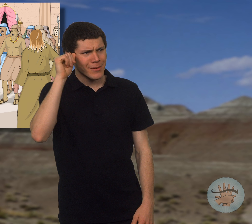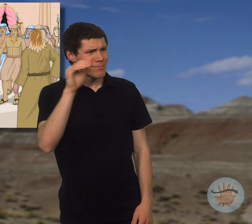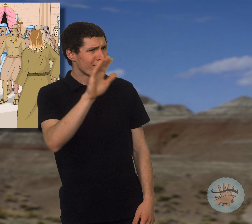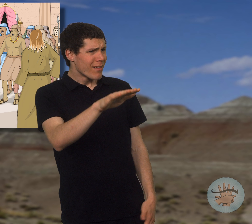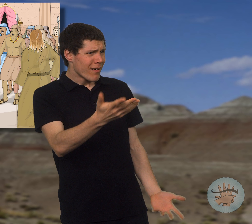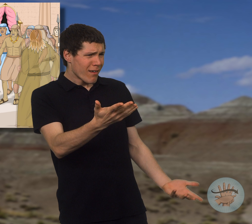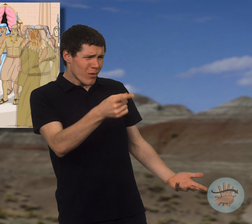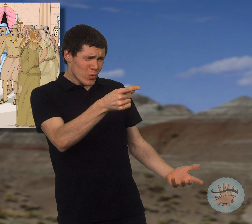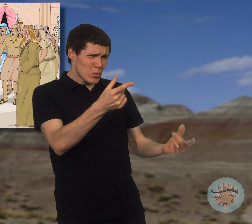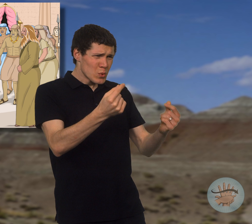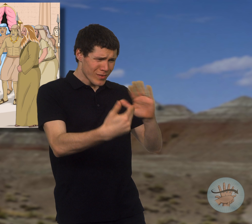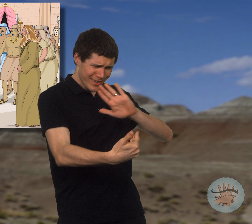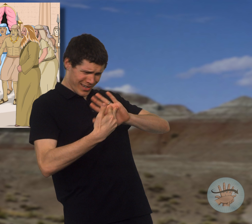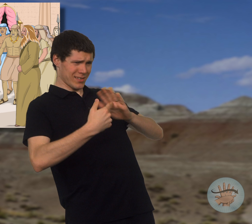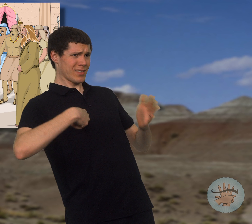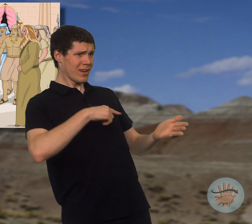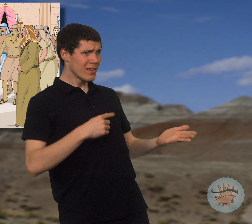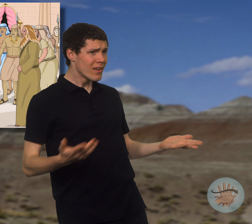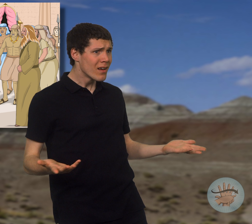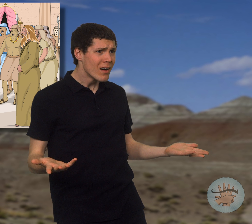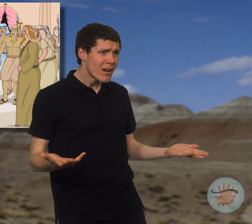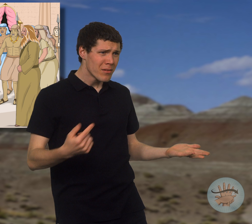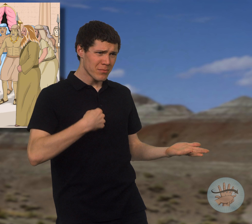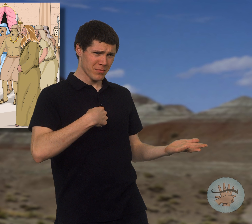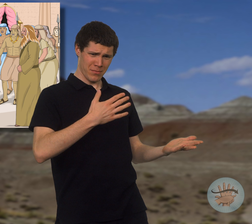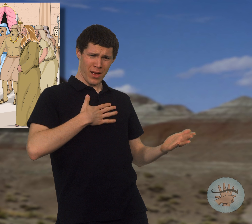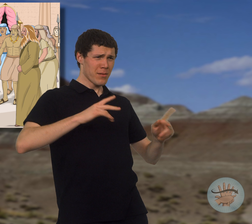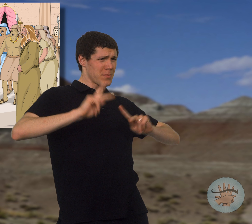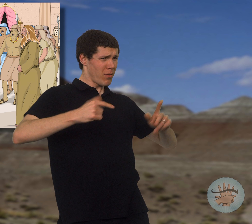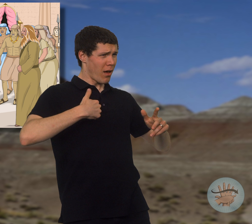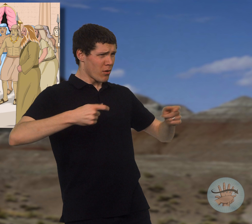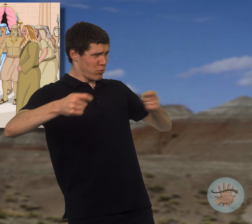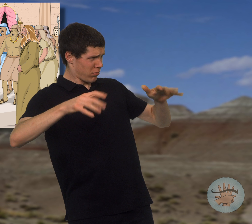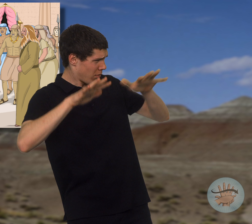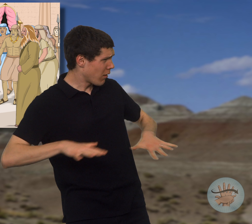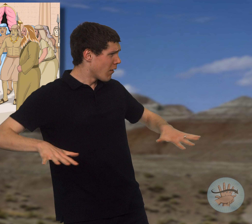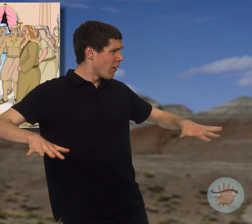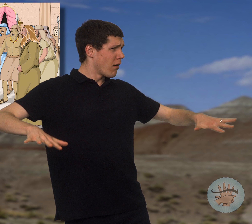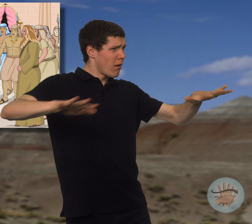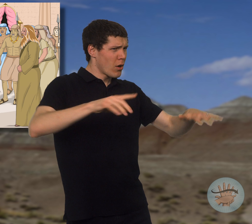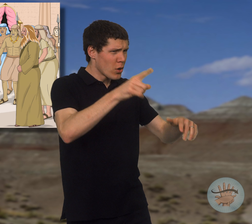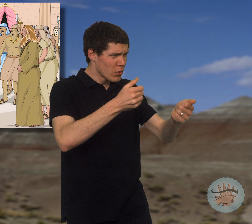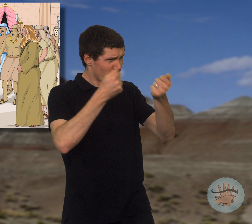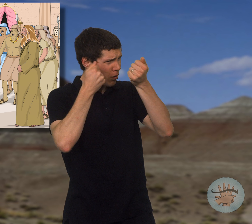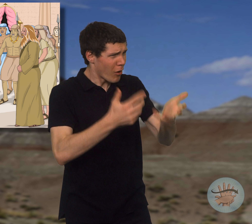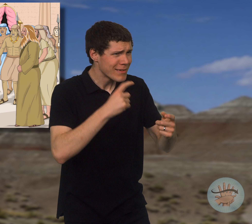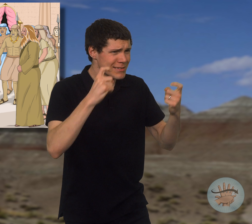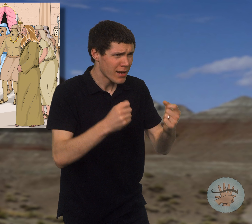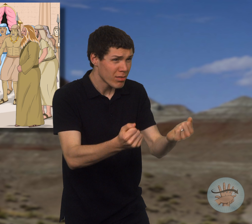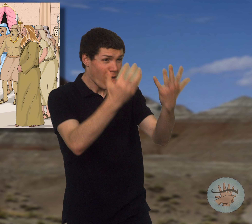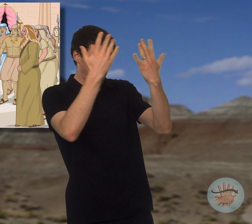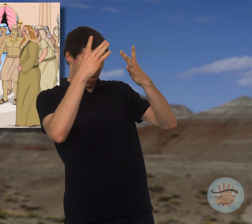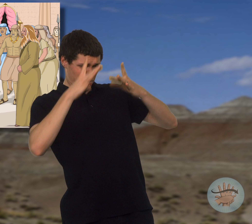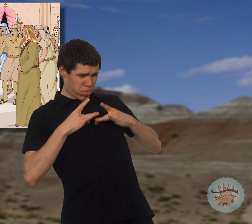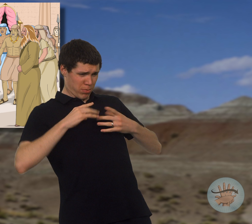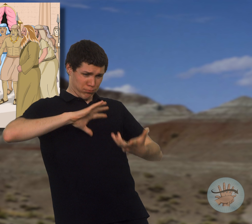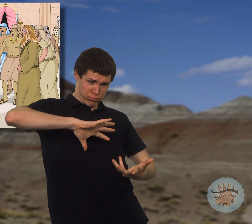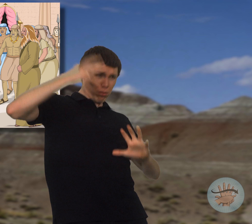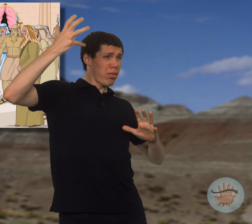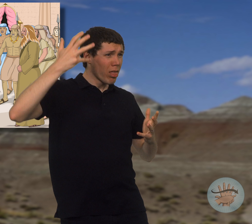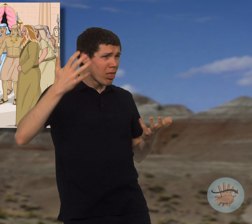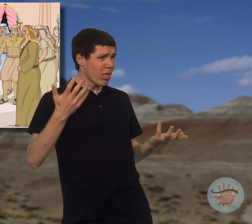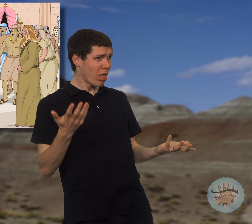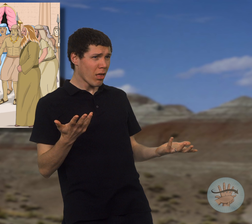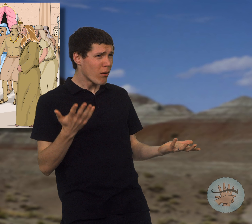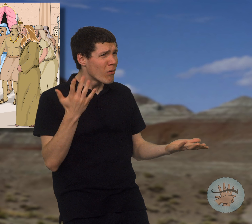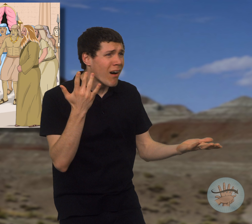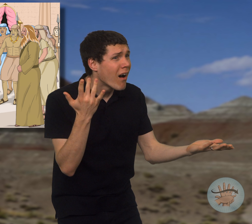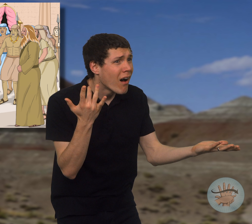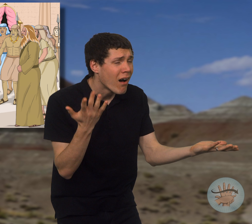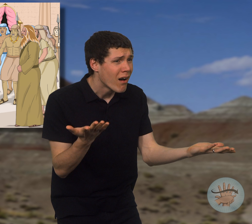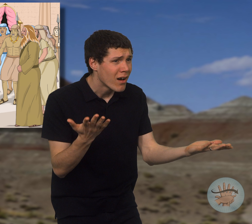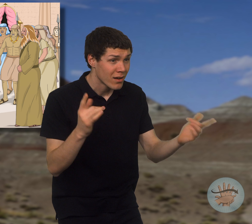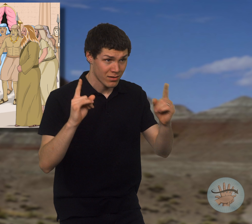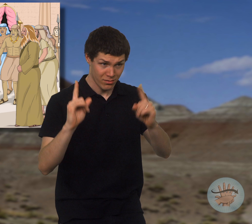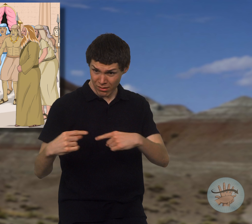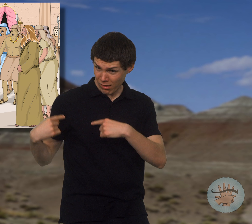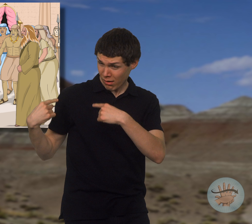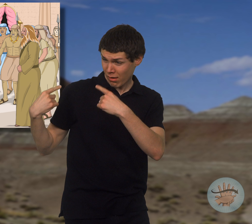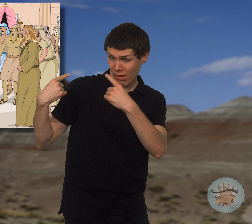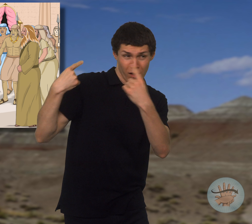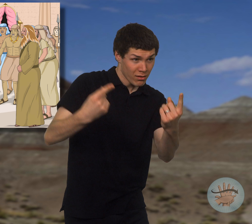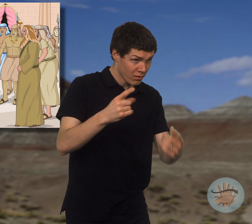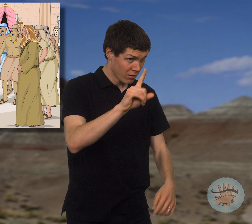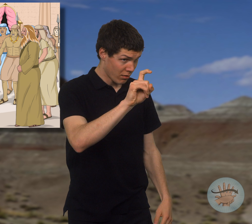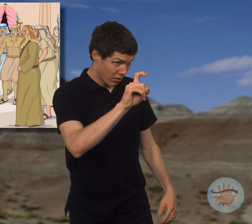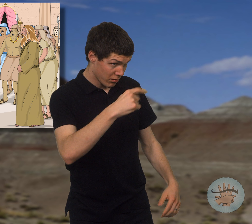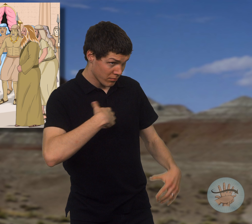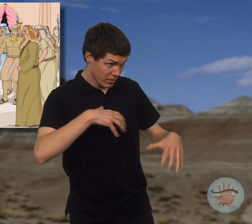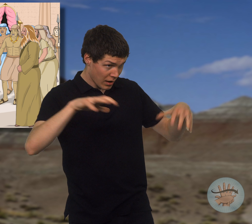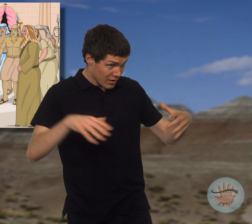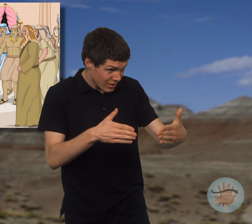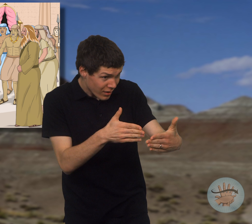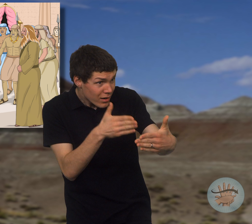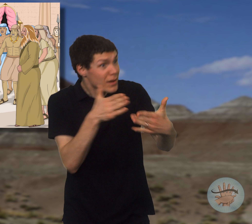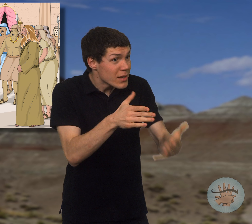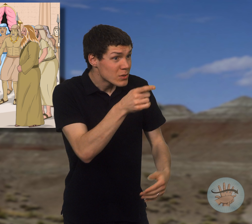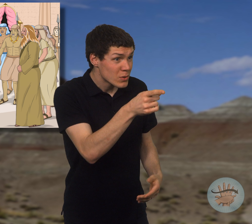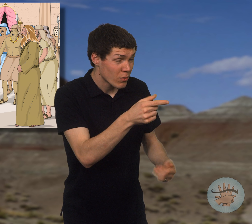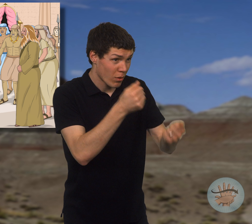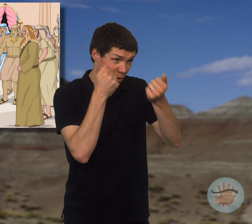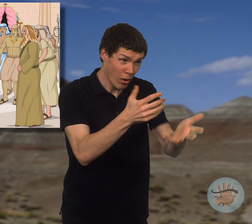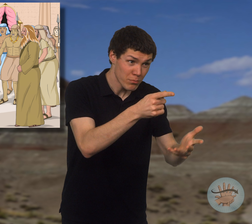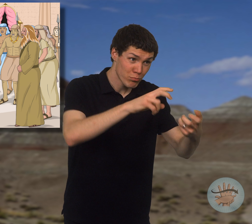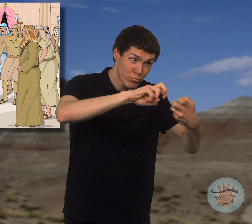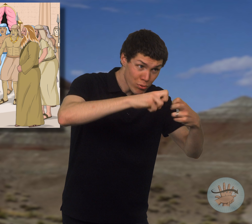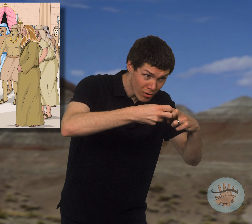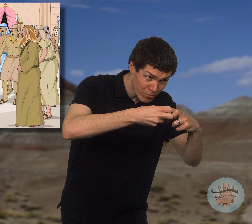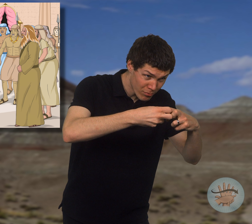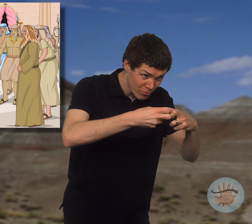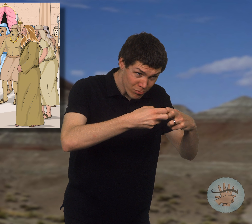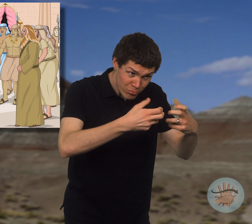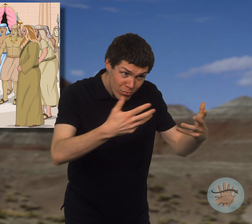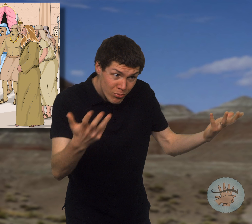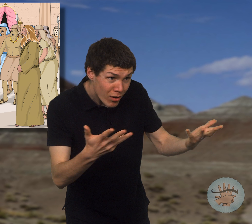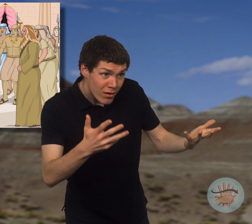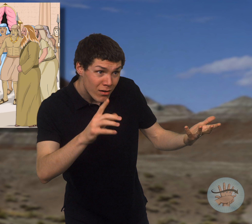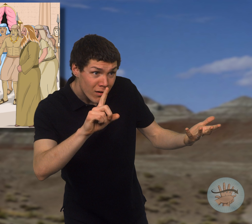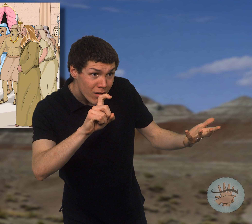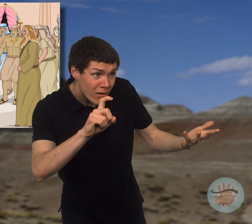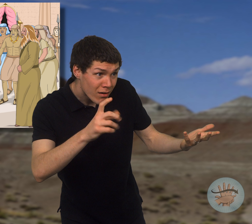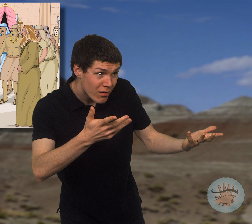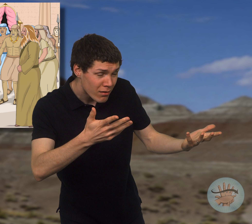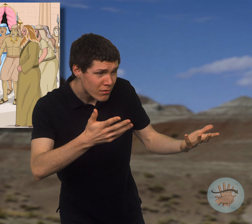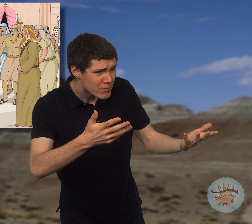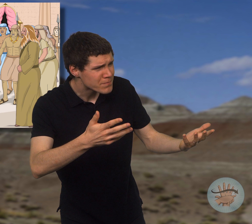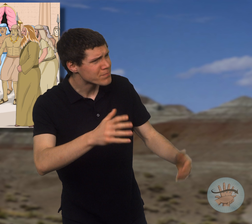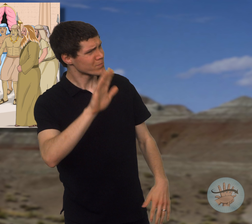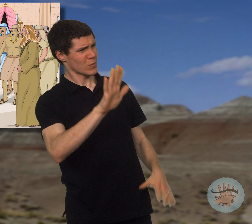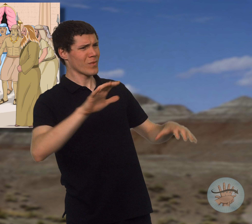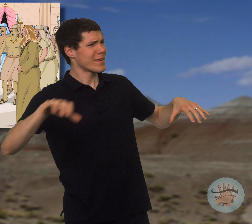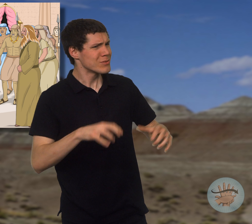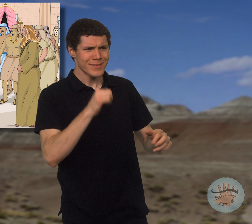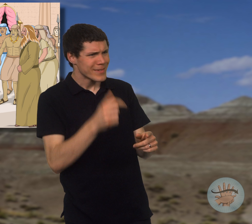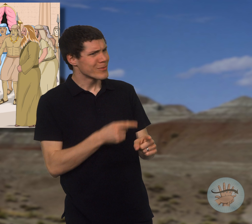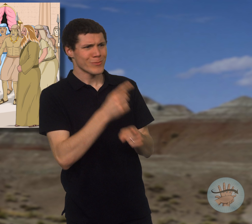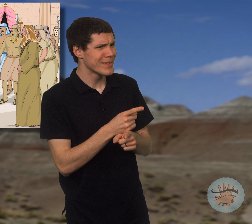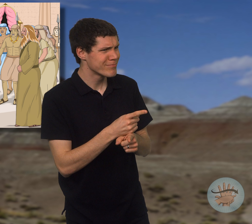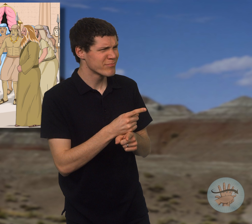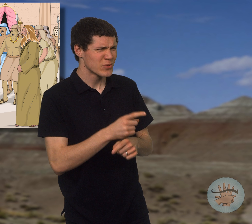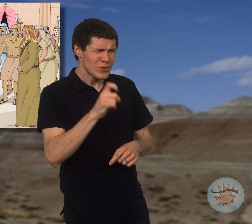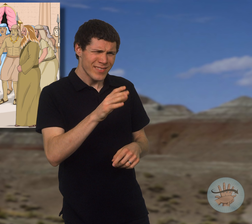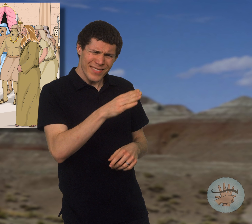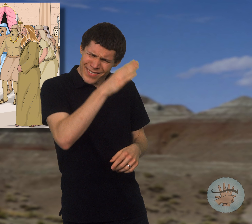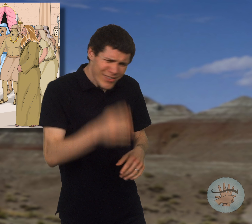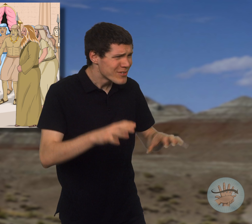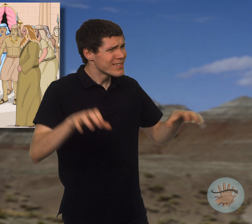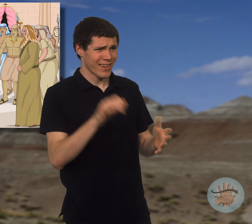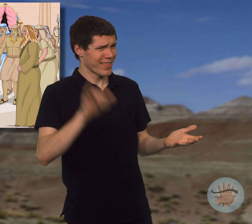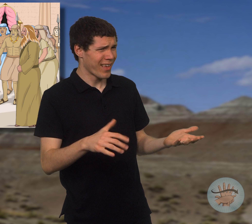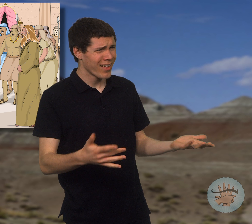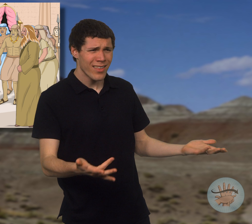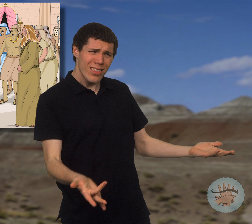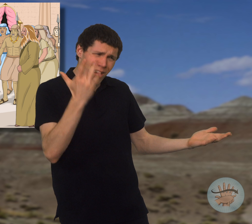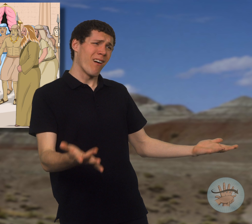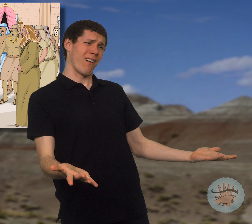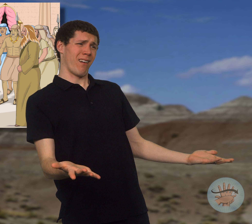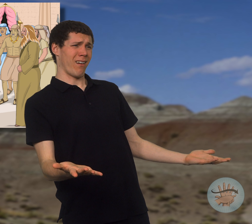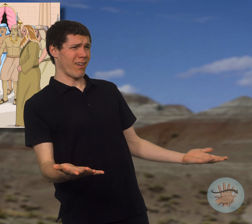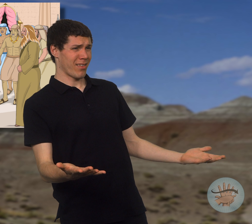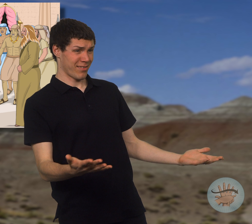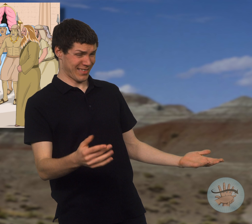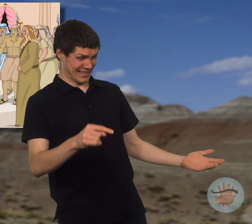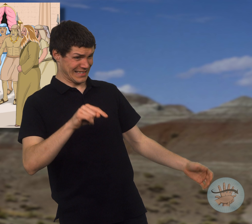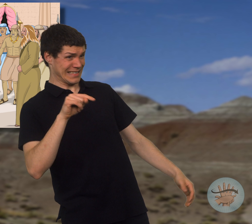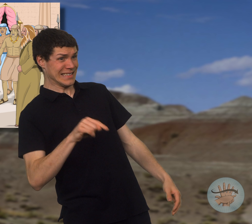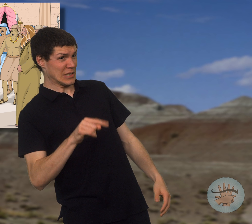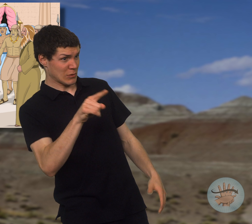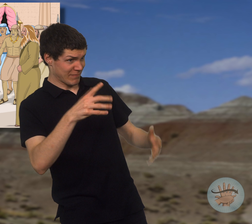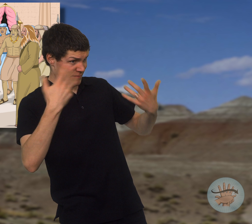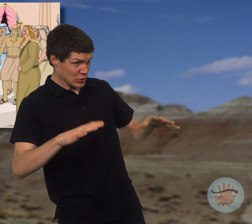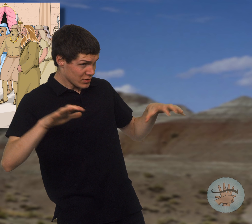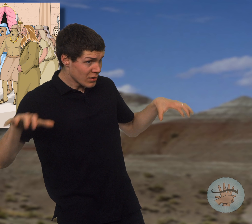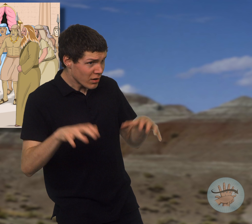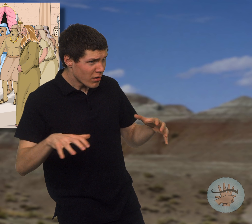How have I sinned against you, that you have brought such tremendous guilt upon me and my kingdom? You have done things to me that should not be done.”